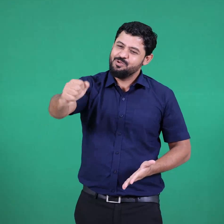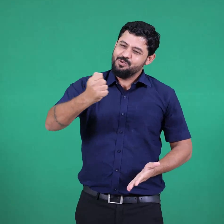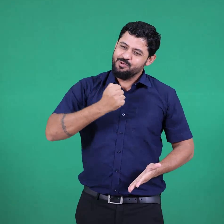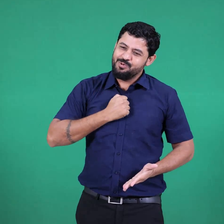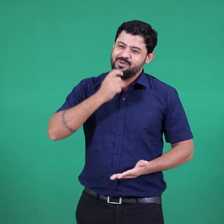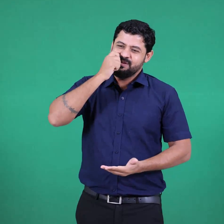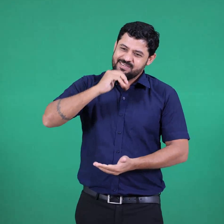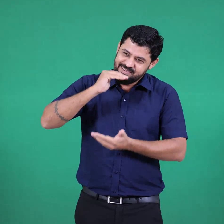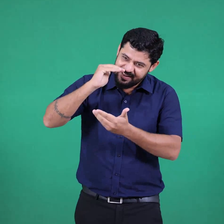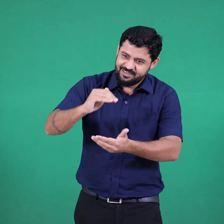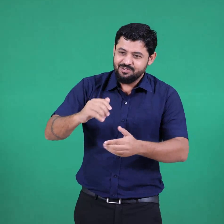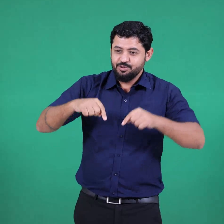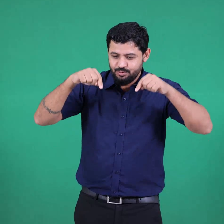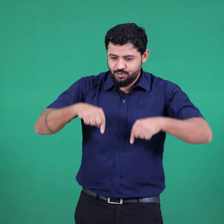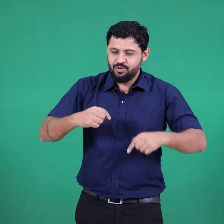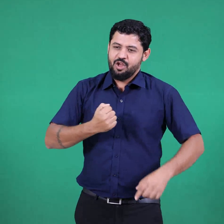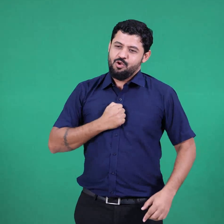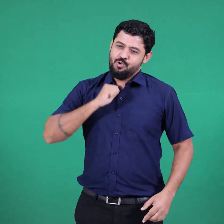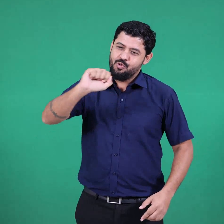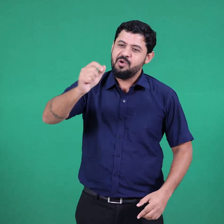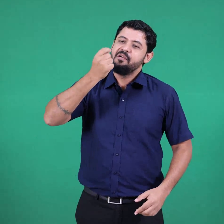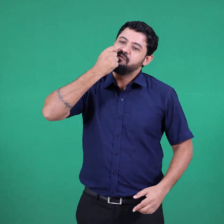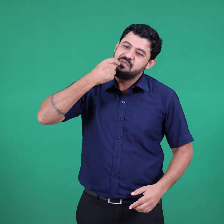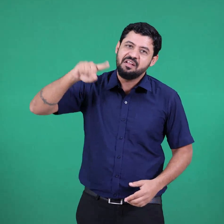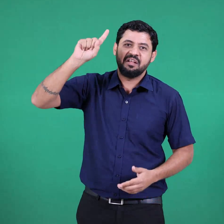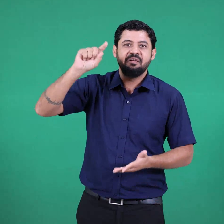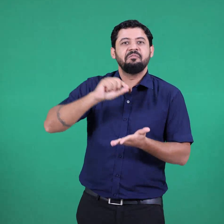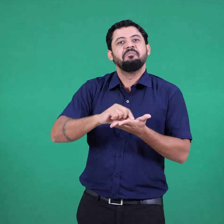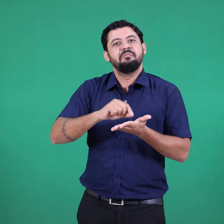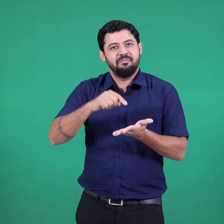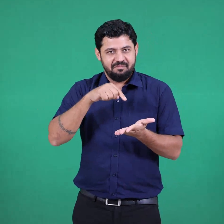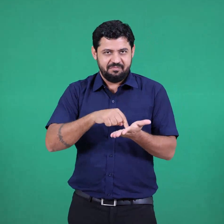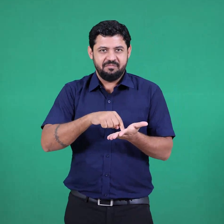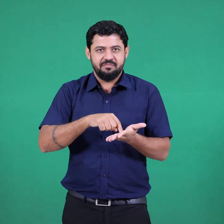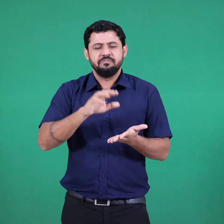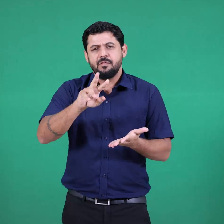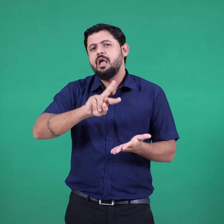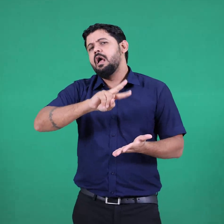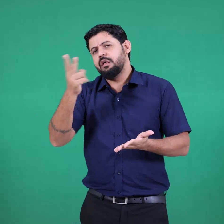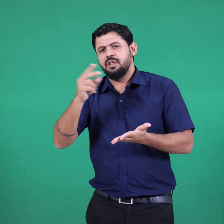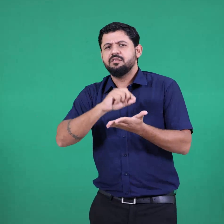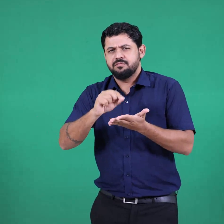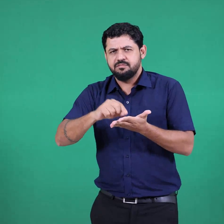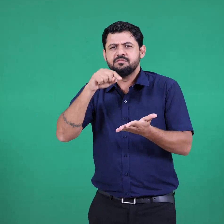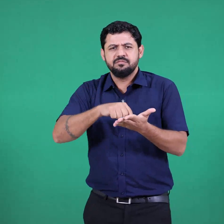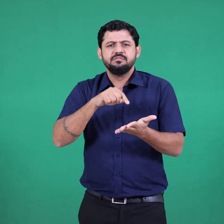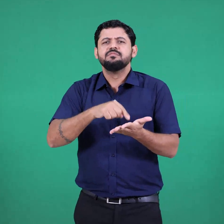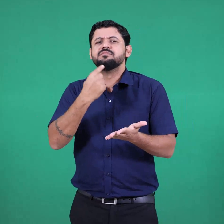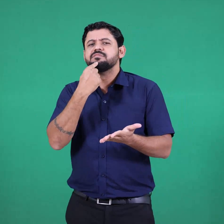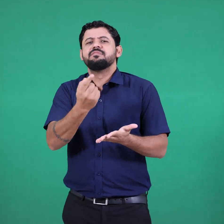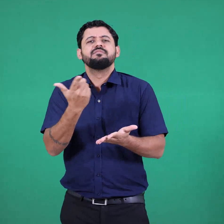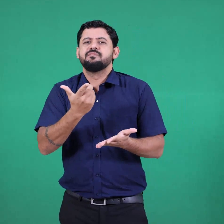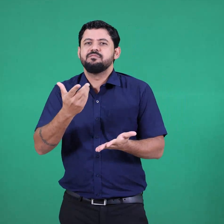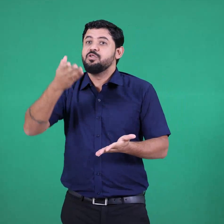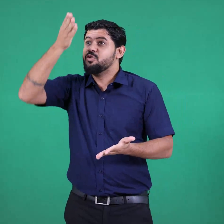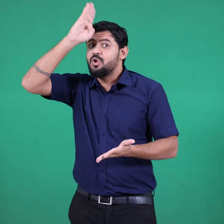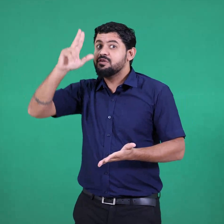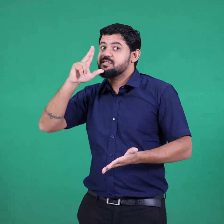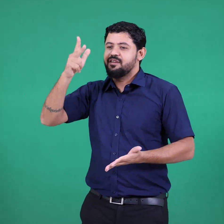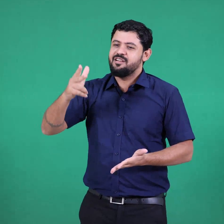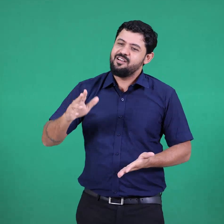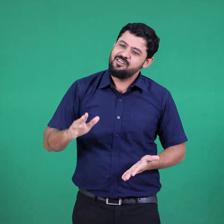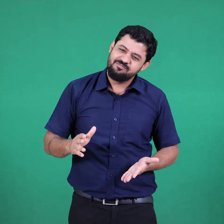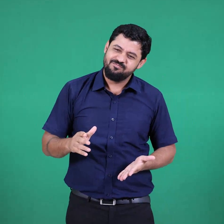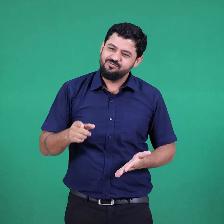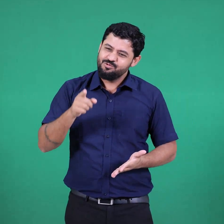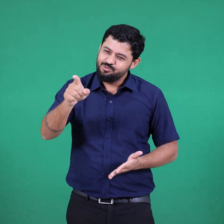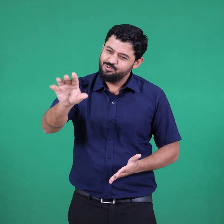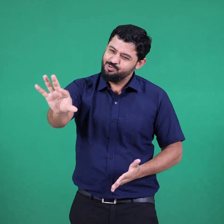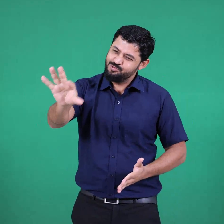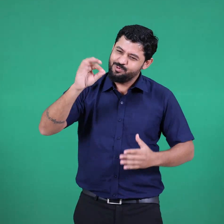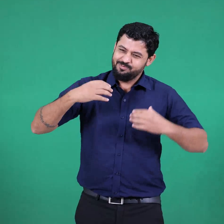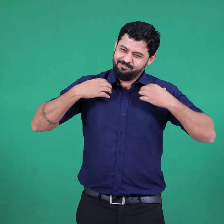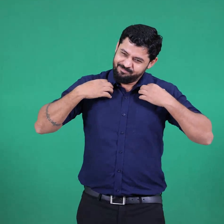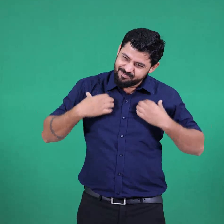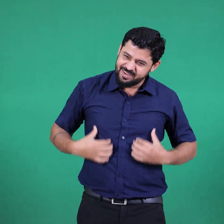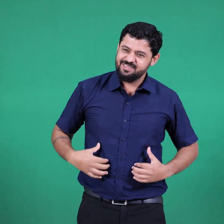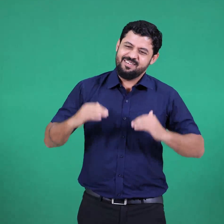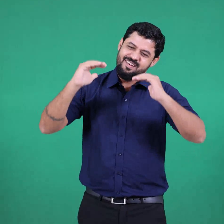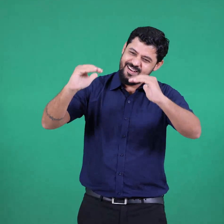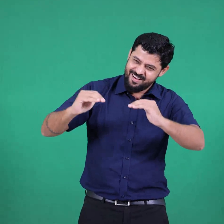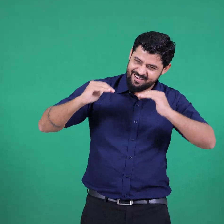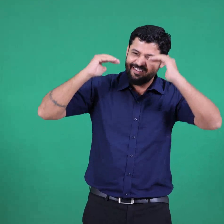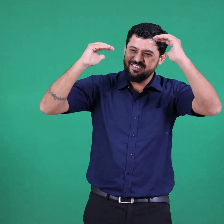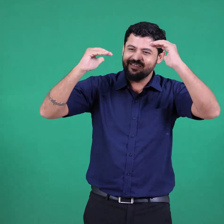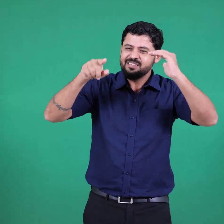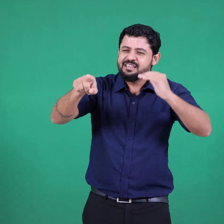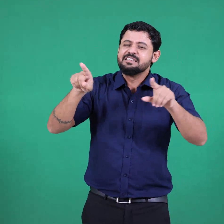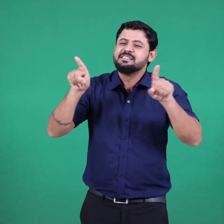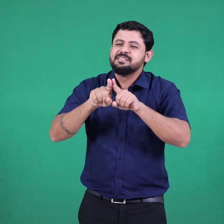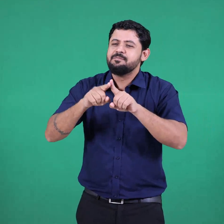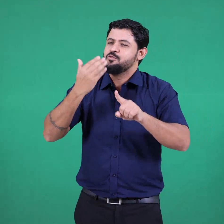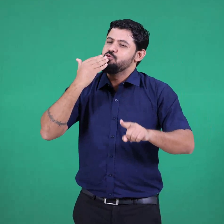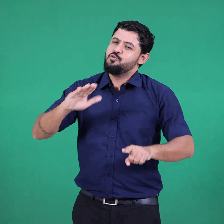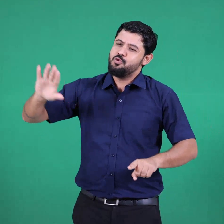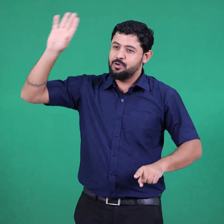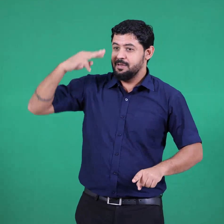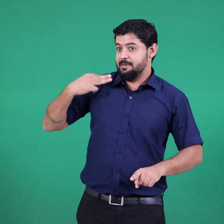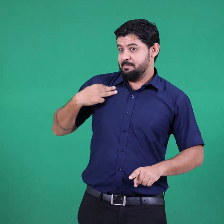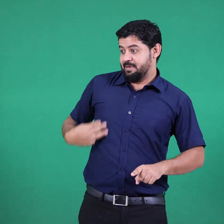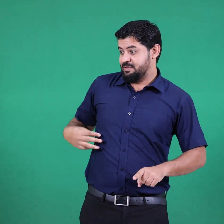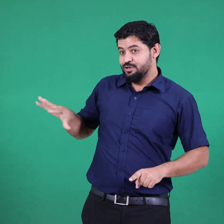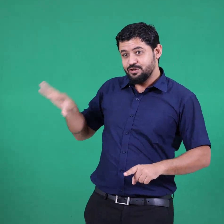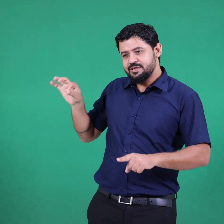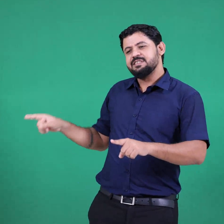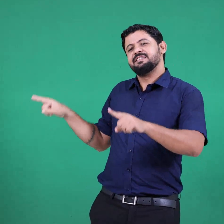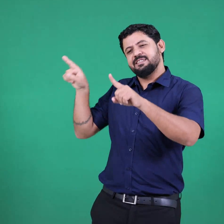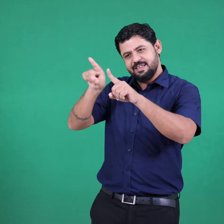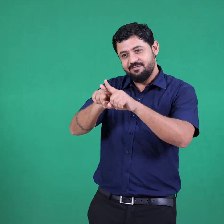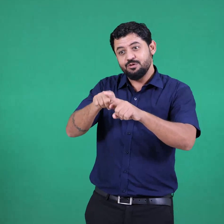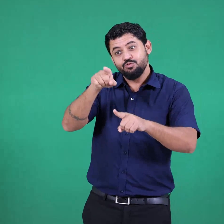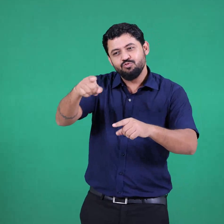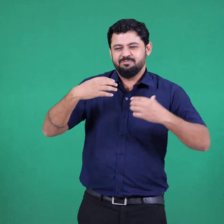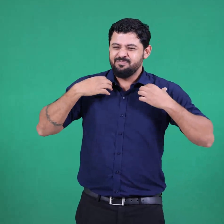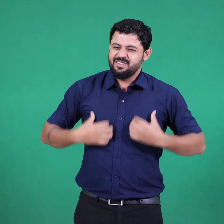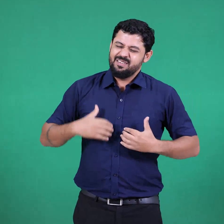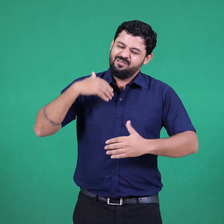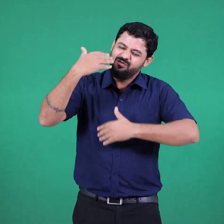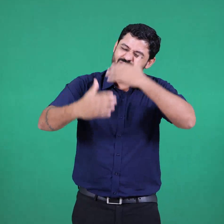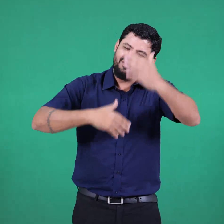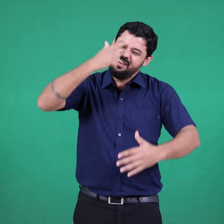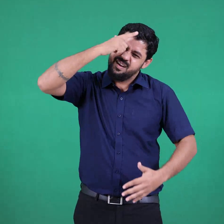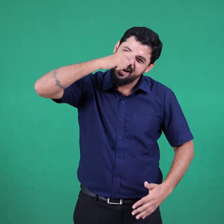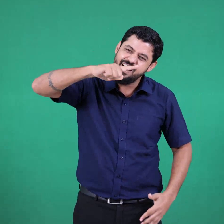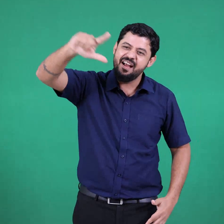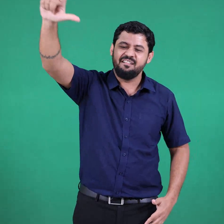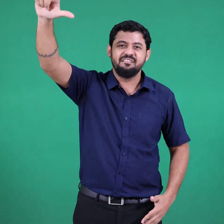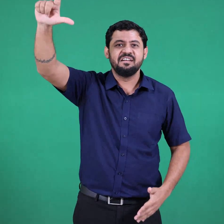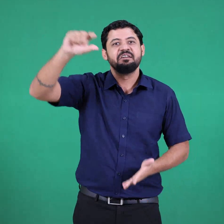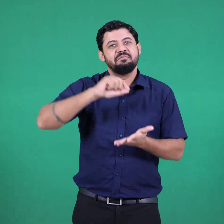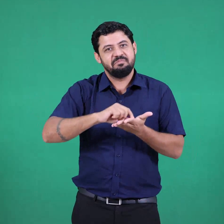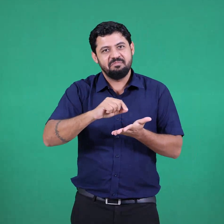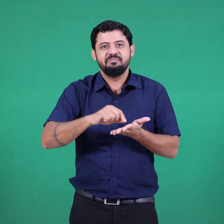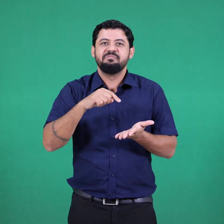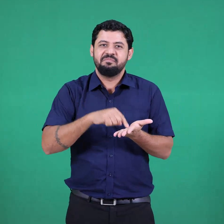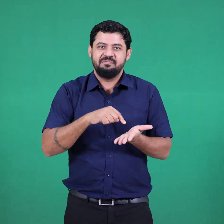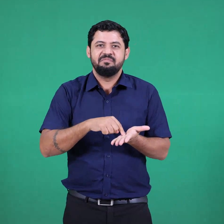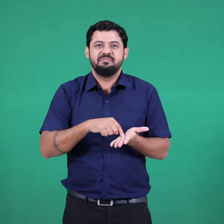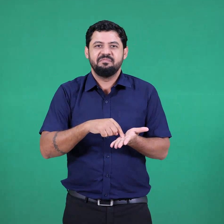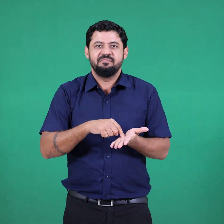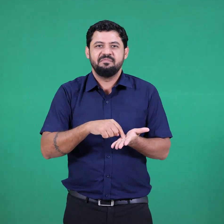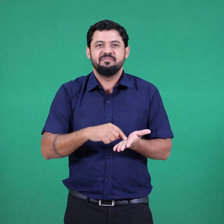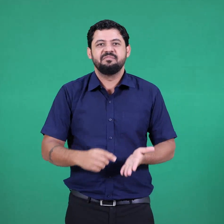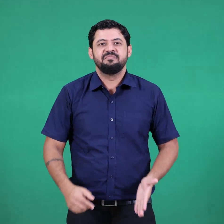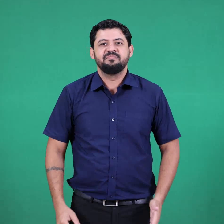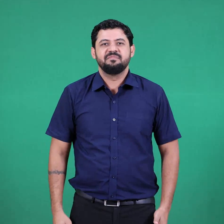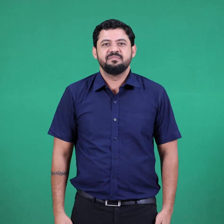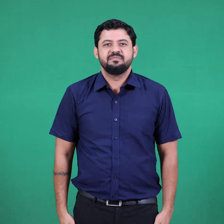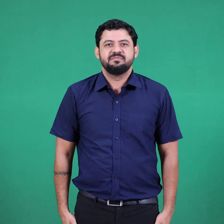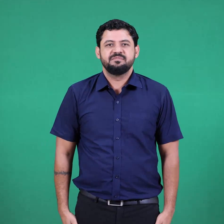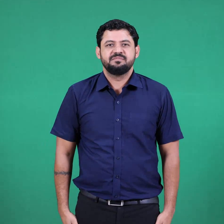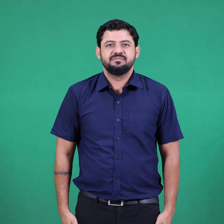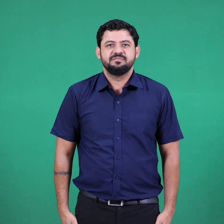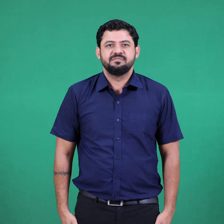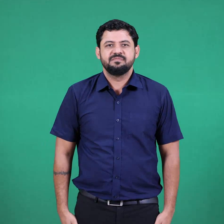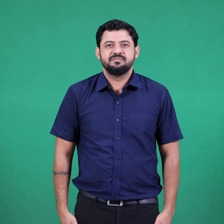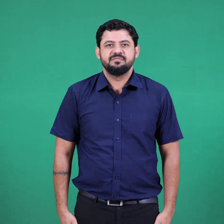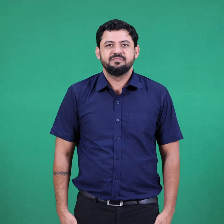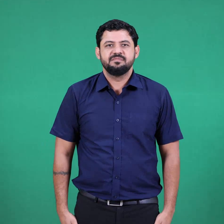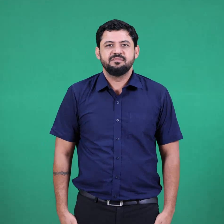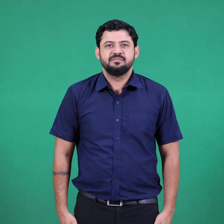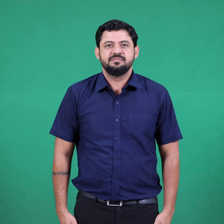today I have become Your Father." And in another passage God says: "You are a priest forever in the order of Melchizedek."